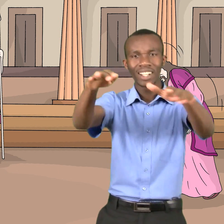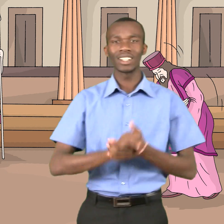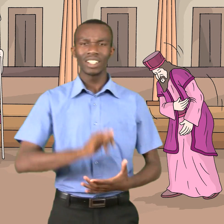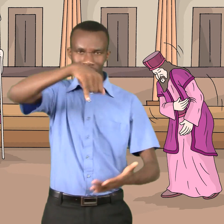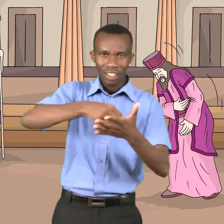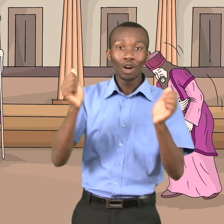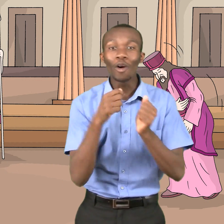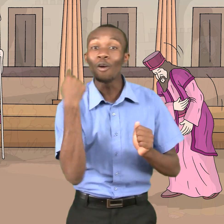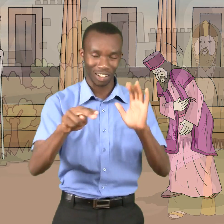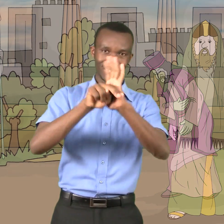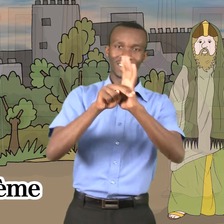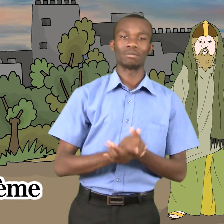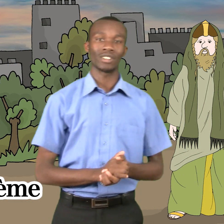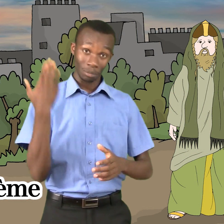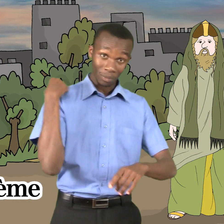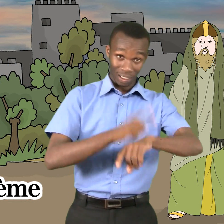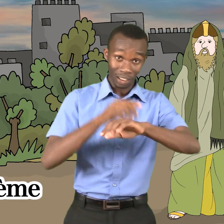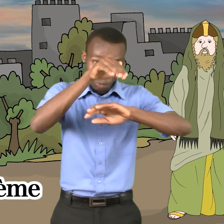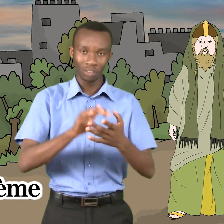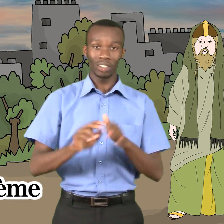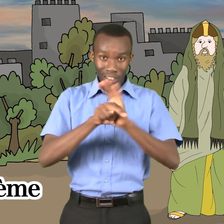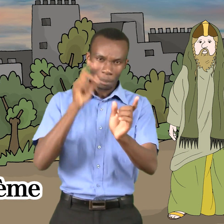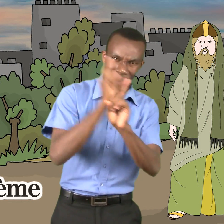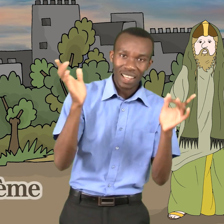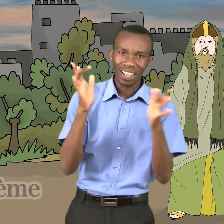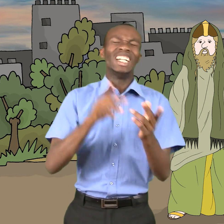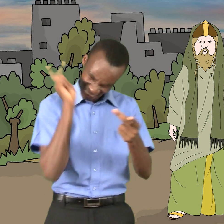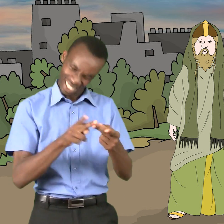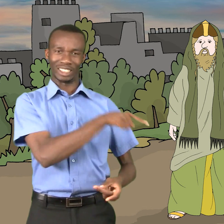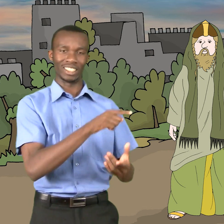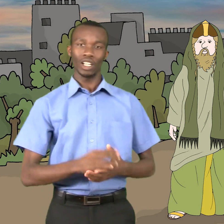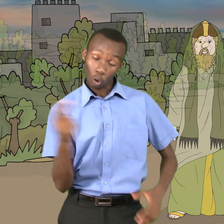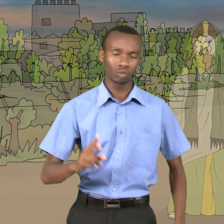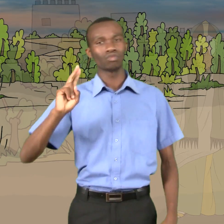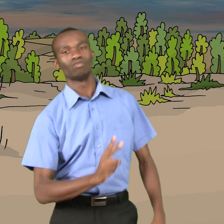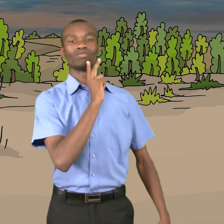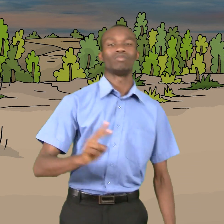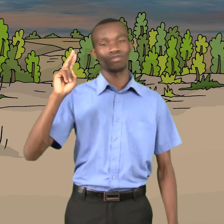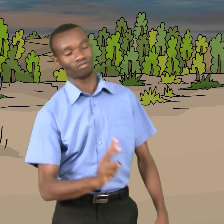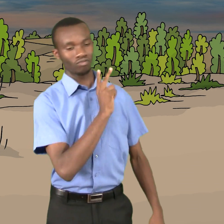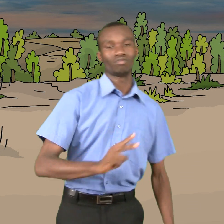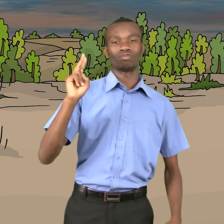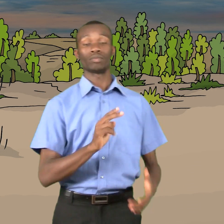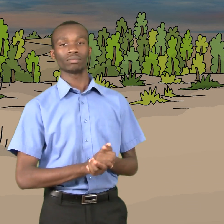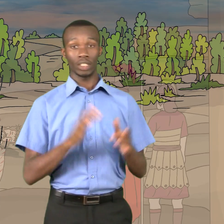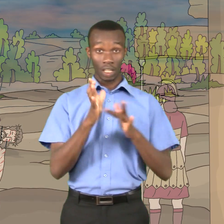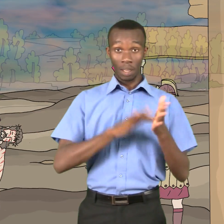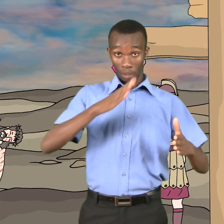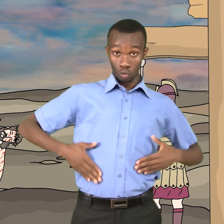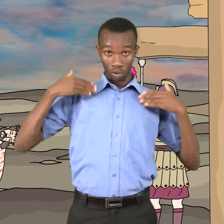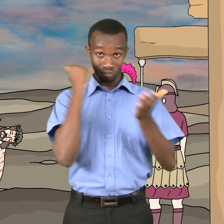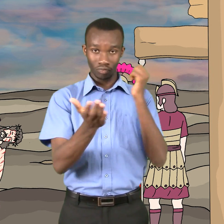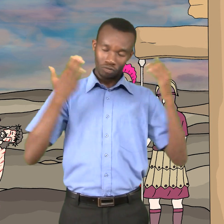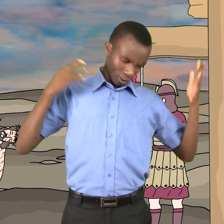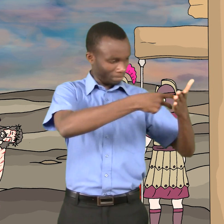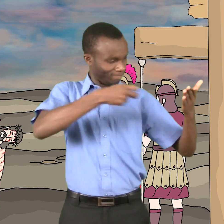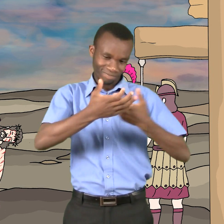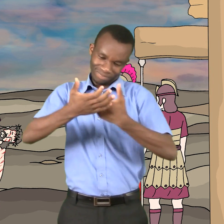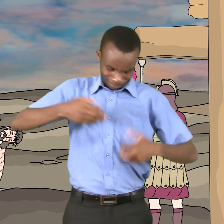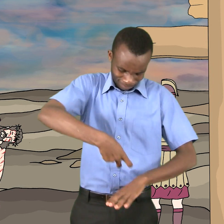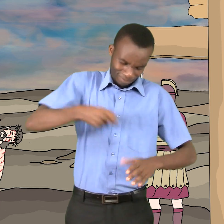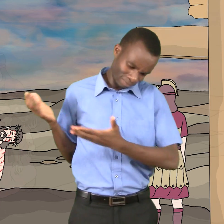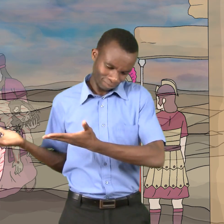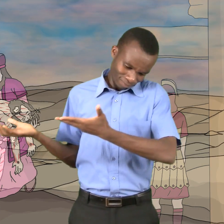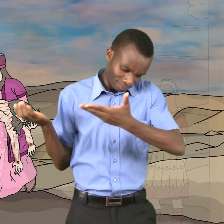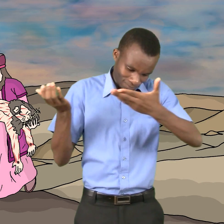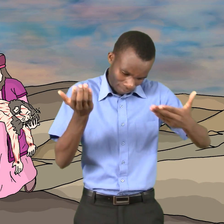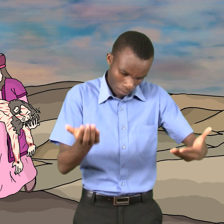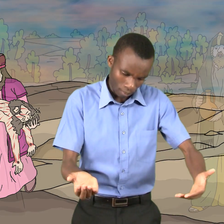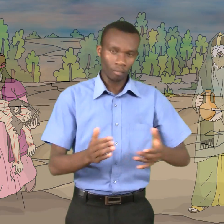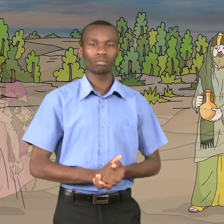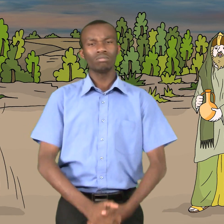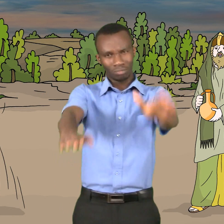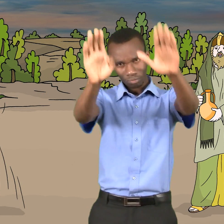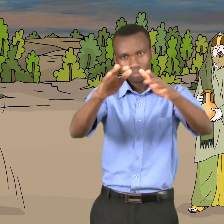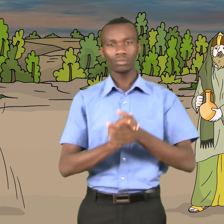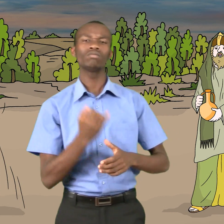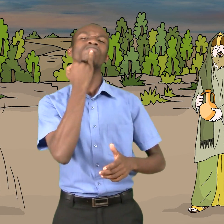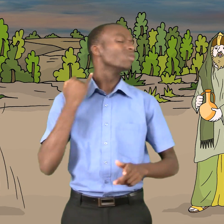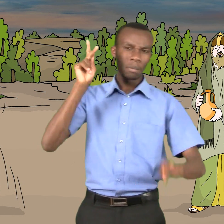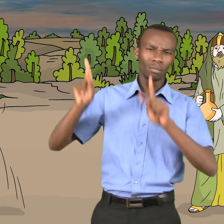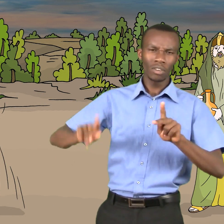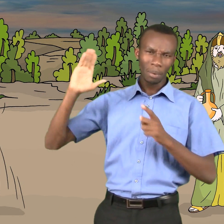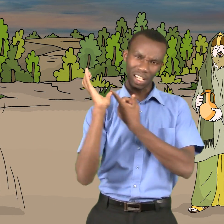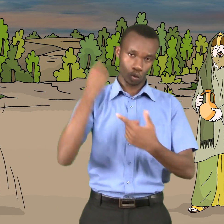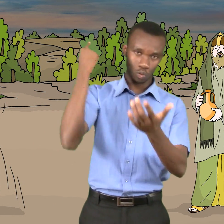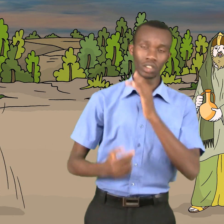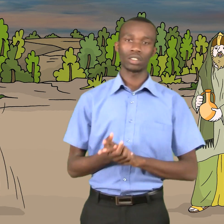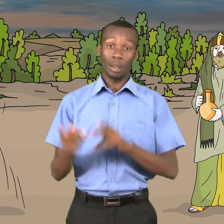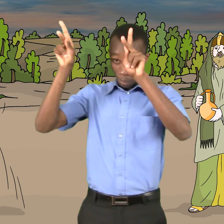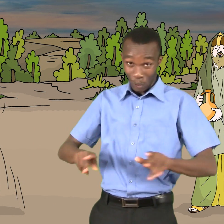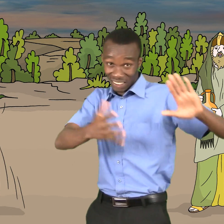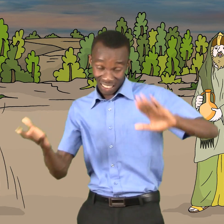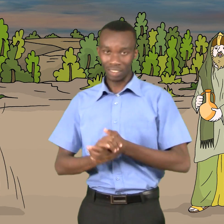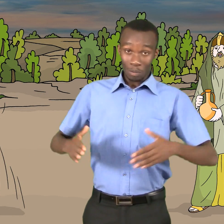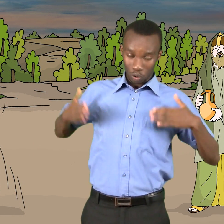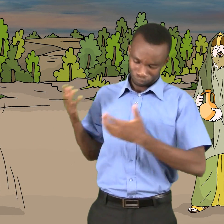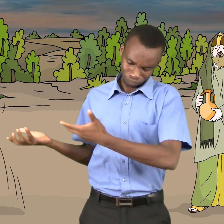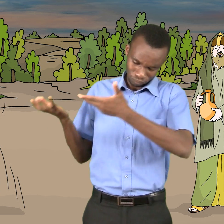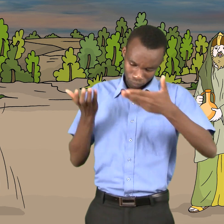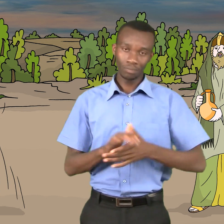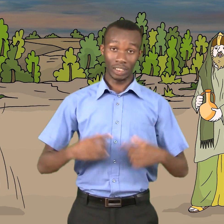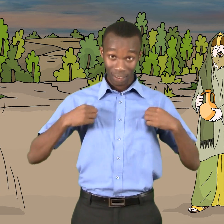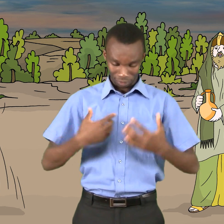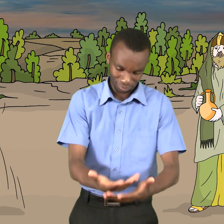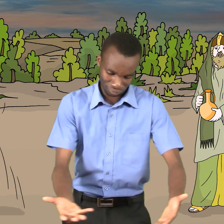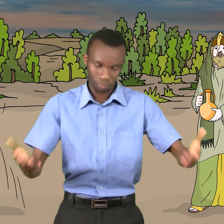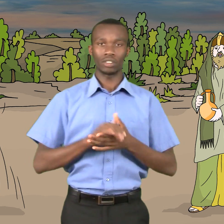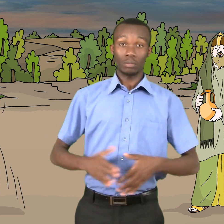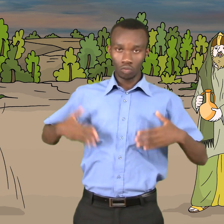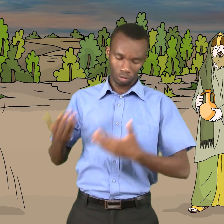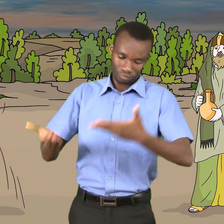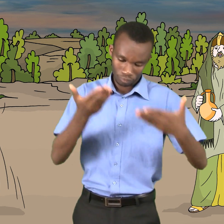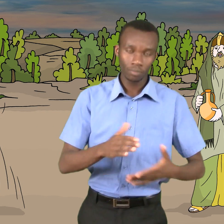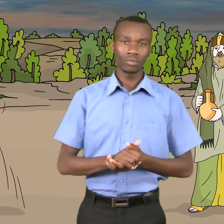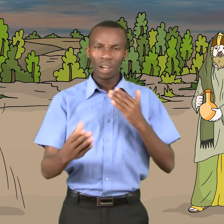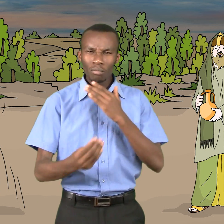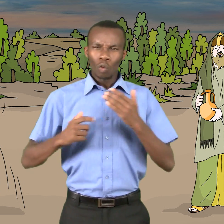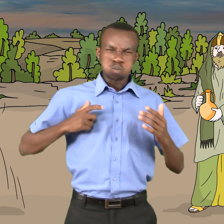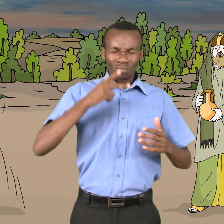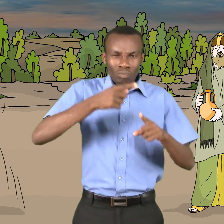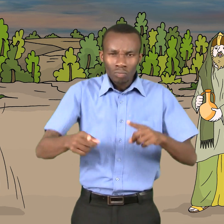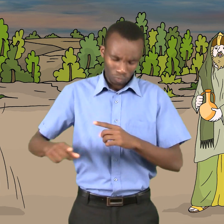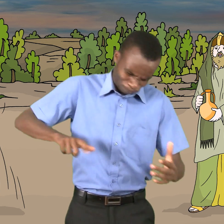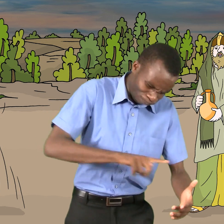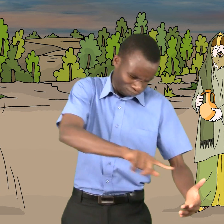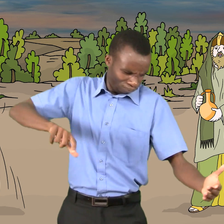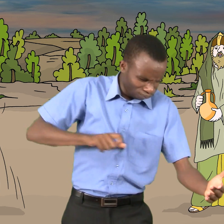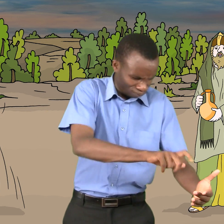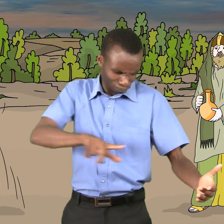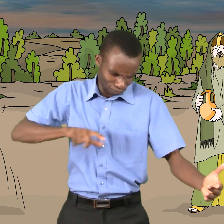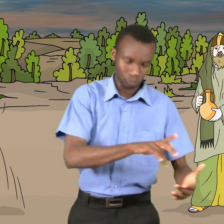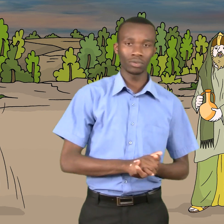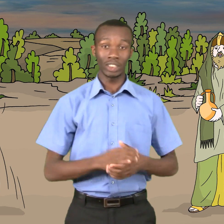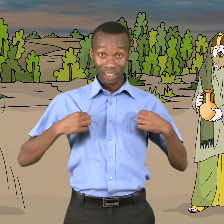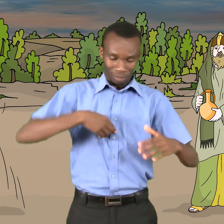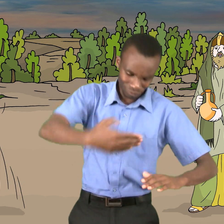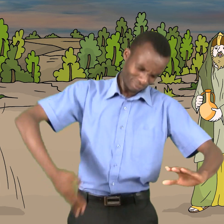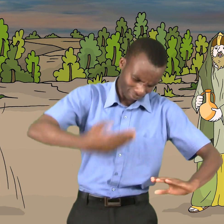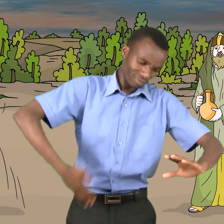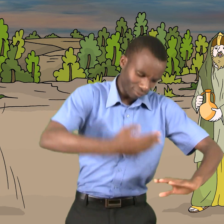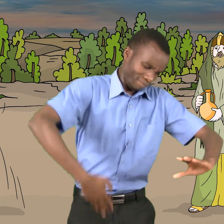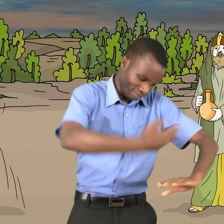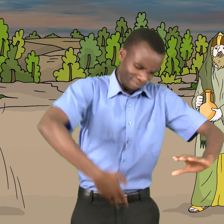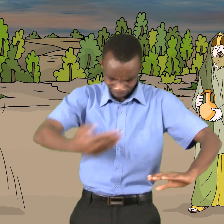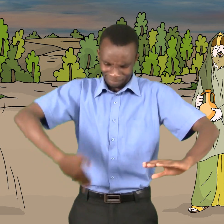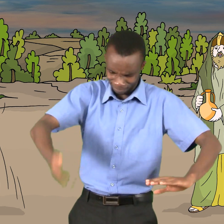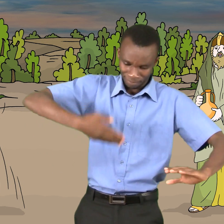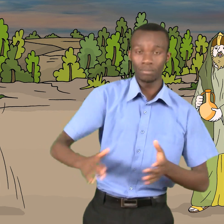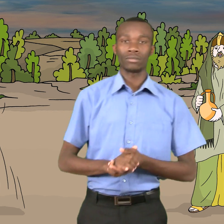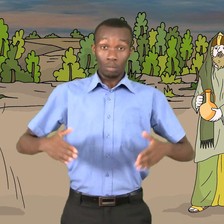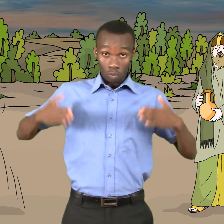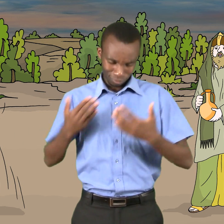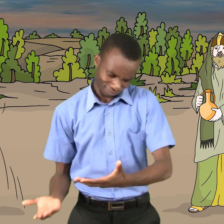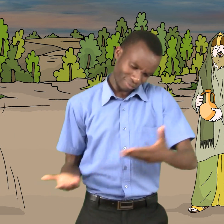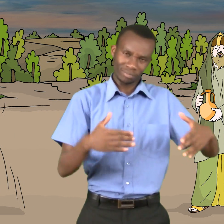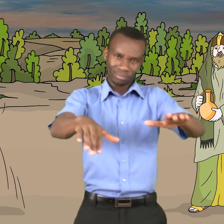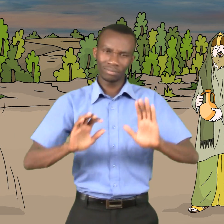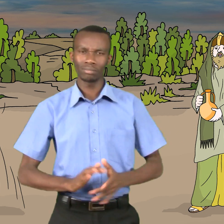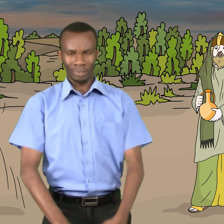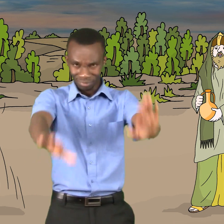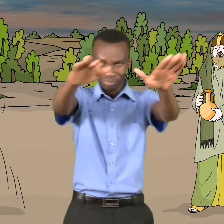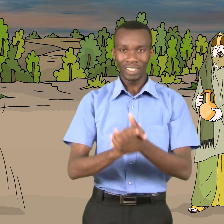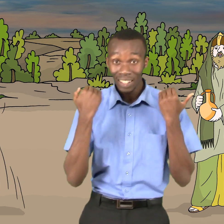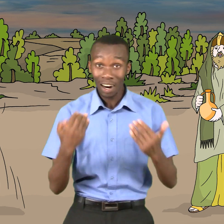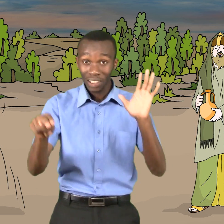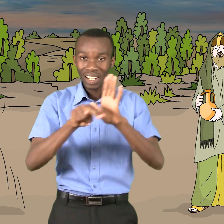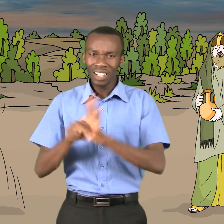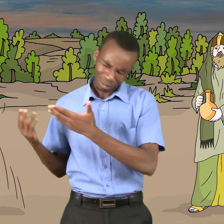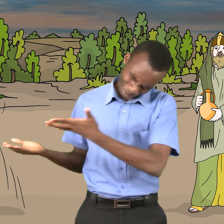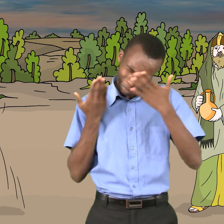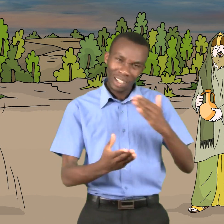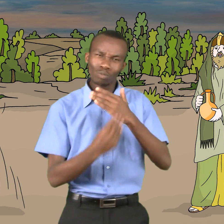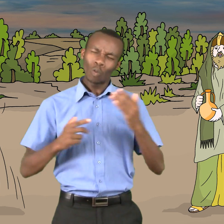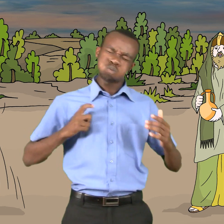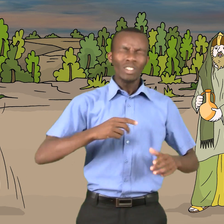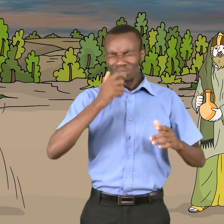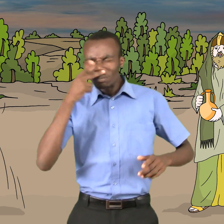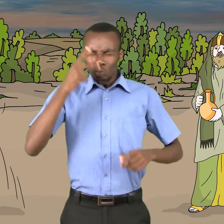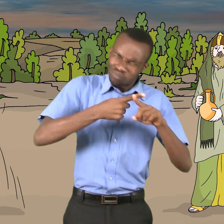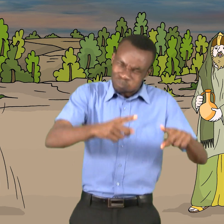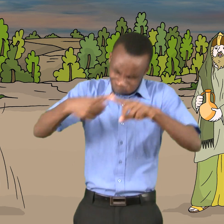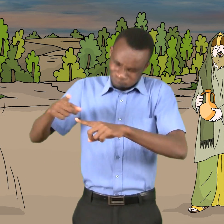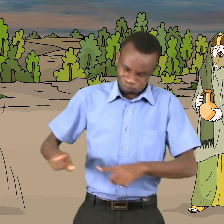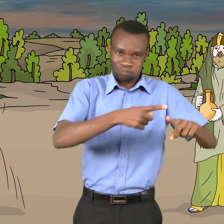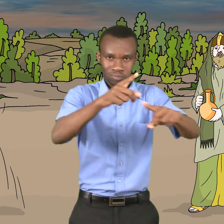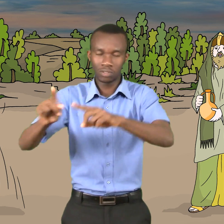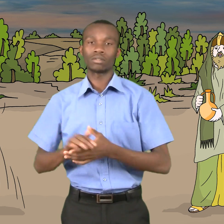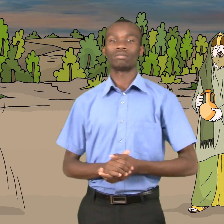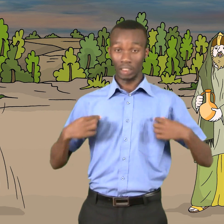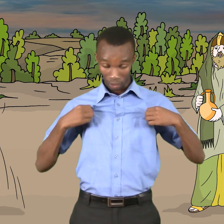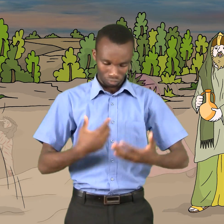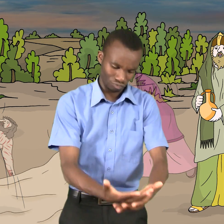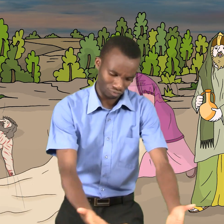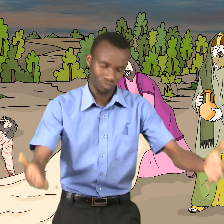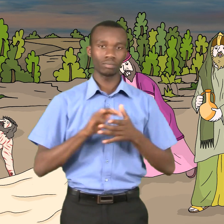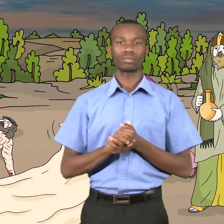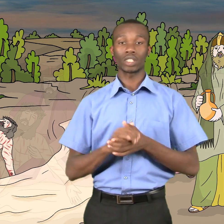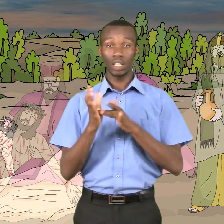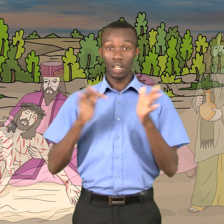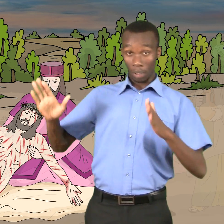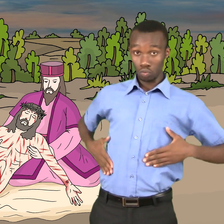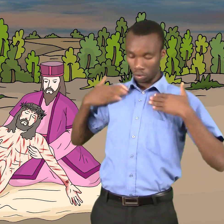Nicodemus, who had previously come to Jesus at night, also brought a mixture of myrrh and aloes, about seventy-five pounds.